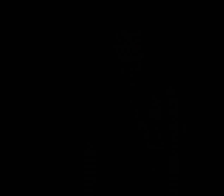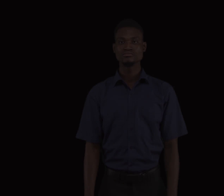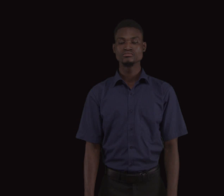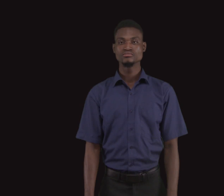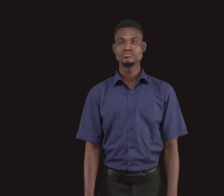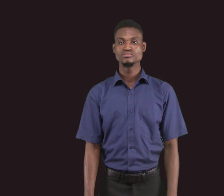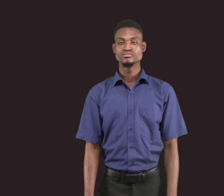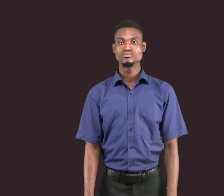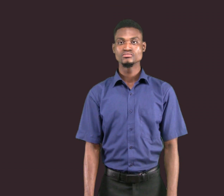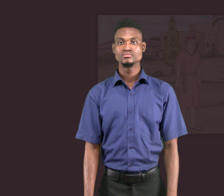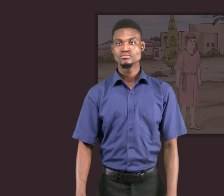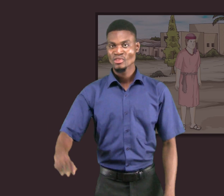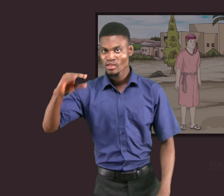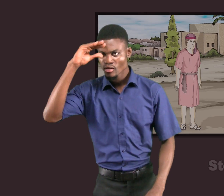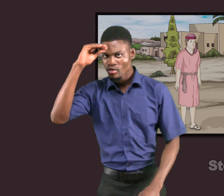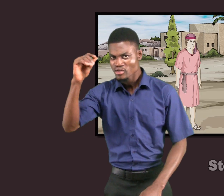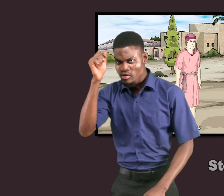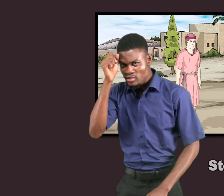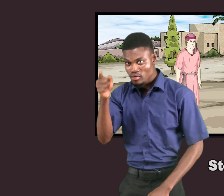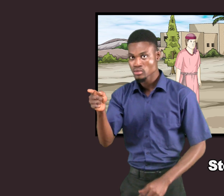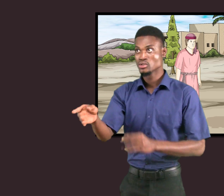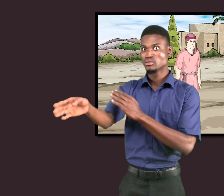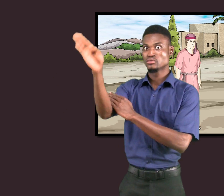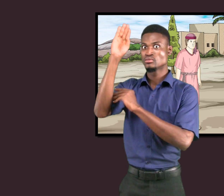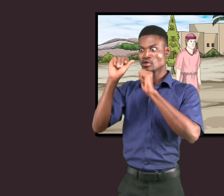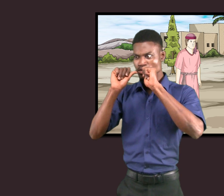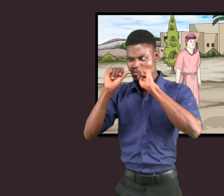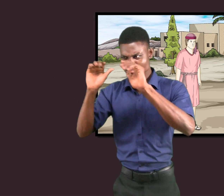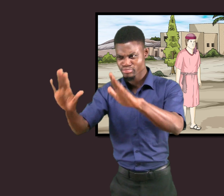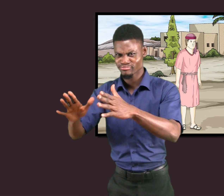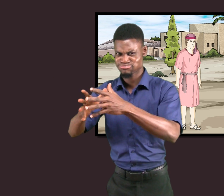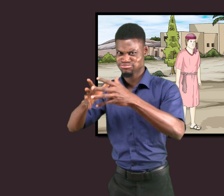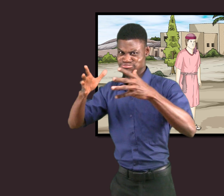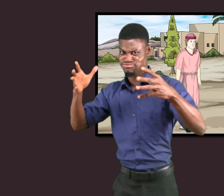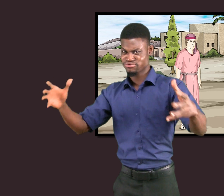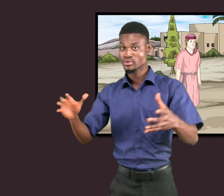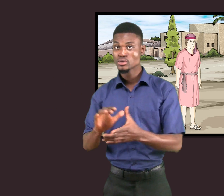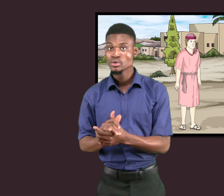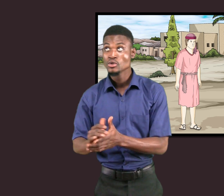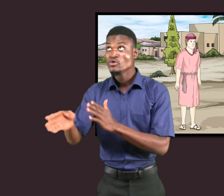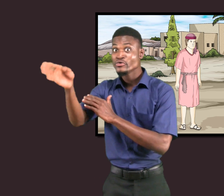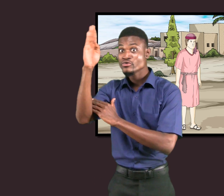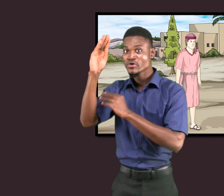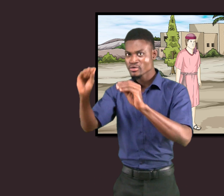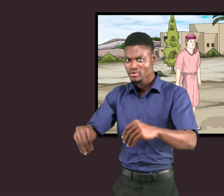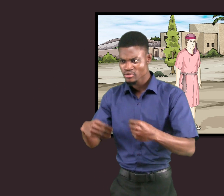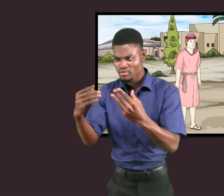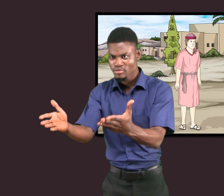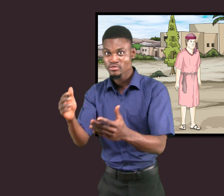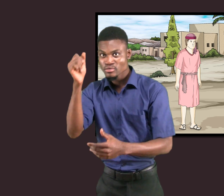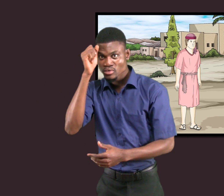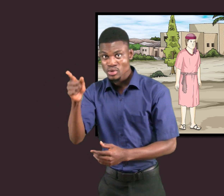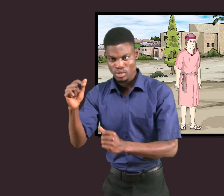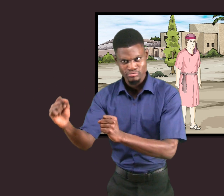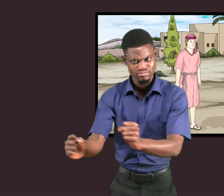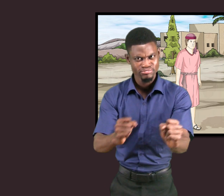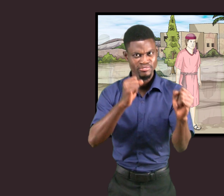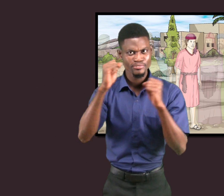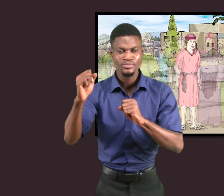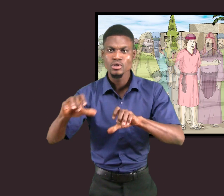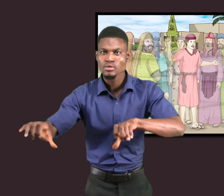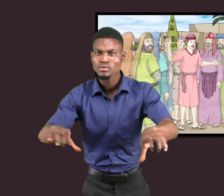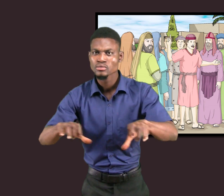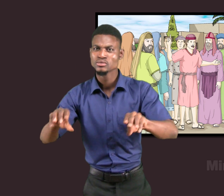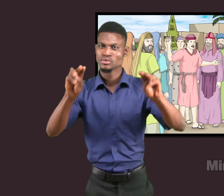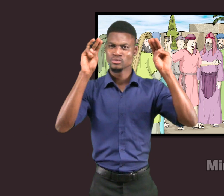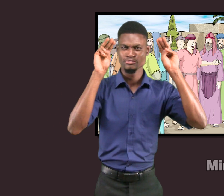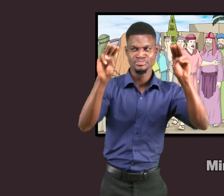Now Stephen, who was full of grace and power, was performing great wonders and signs among the people.